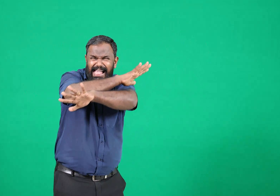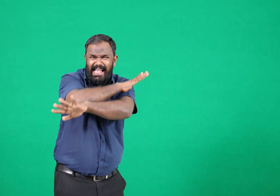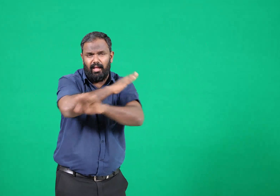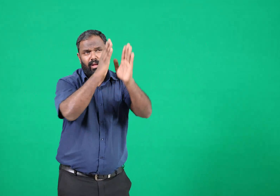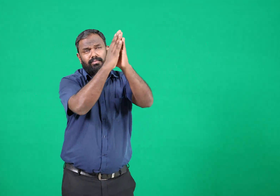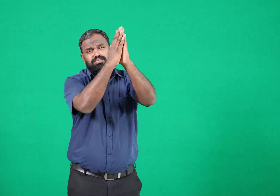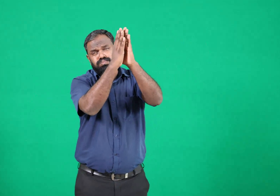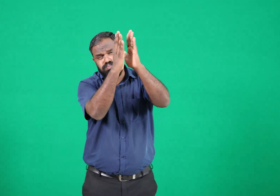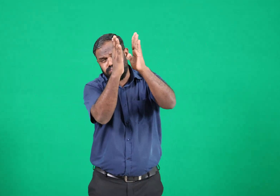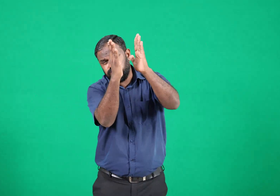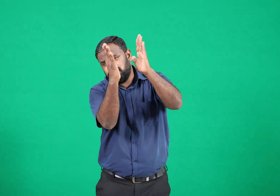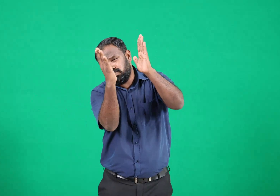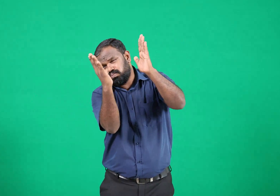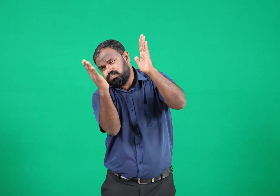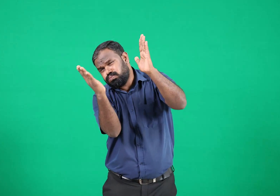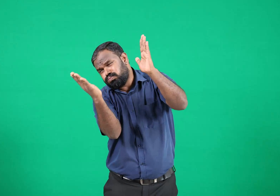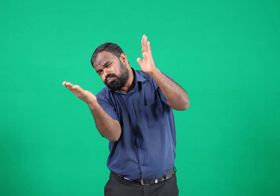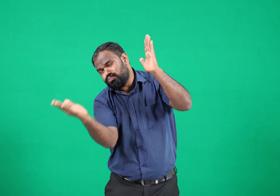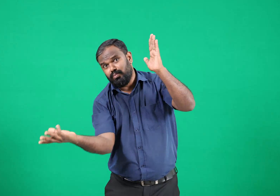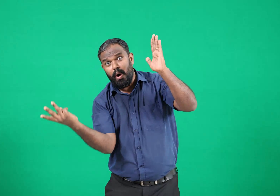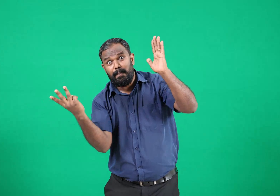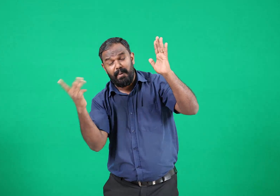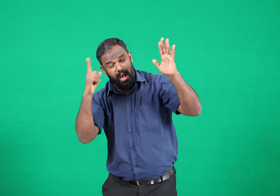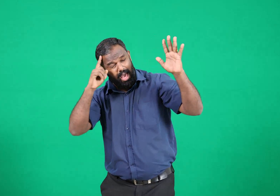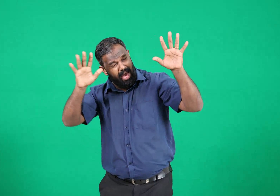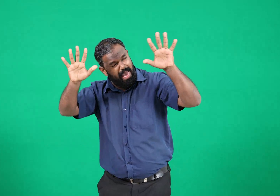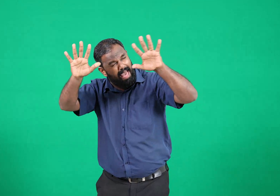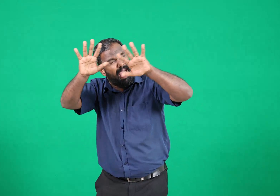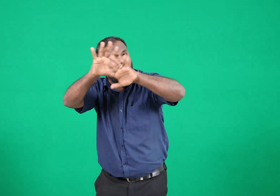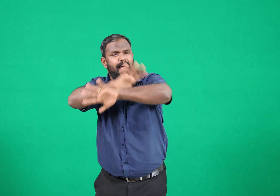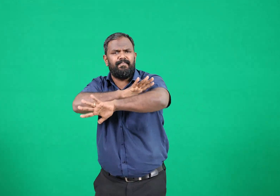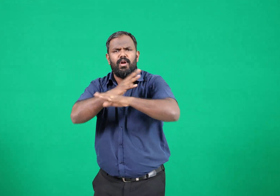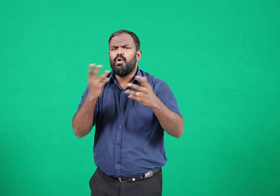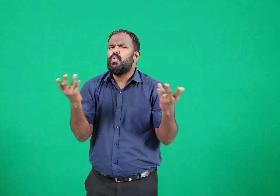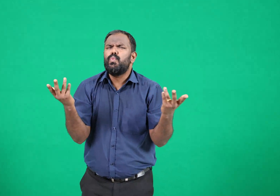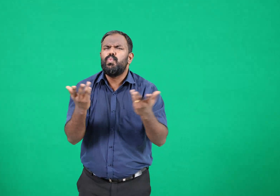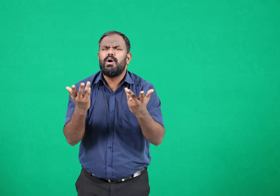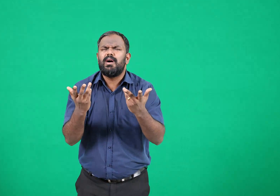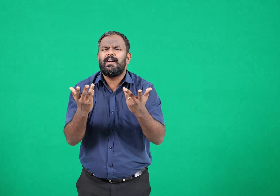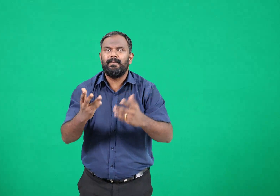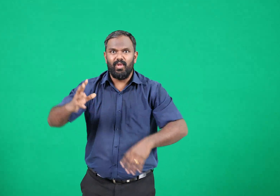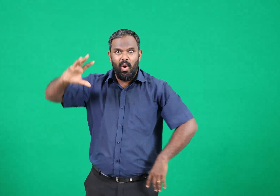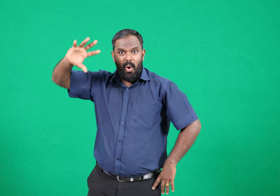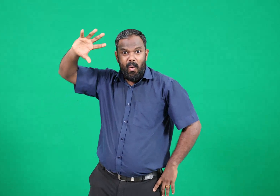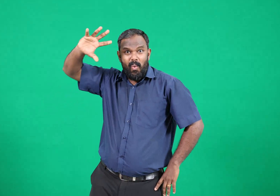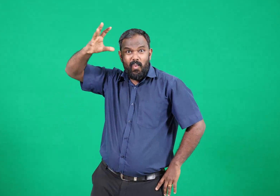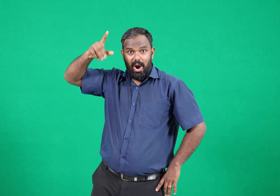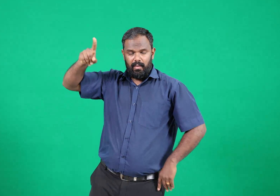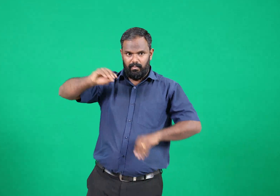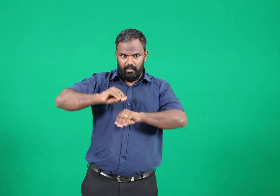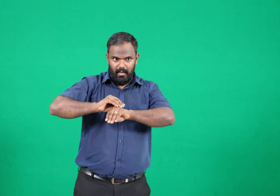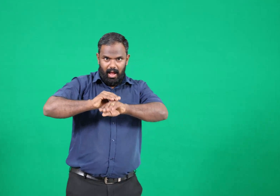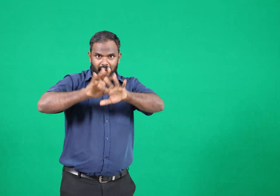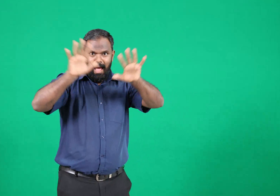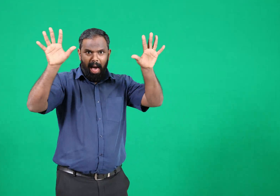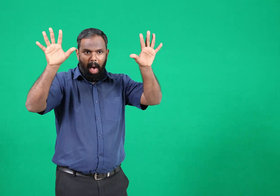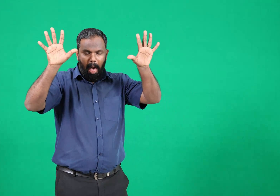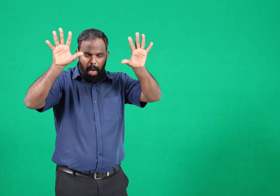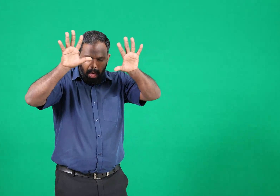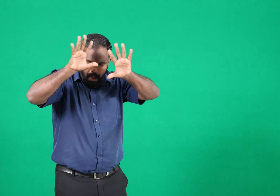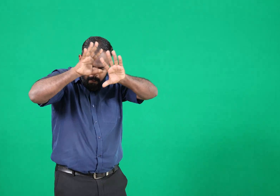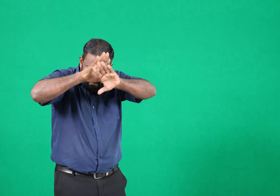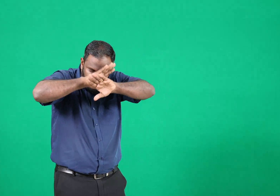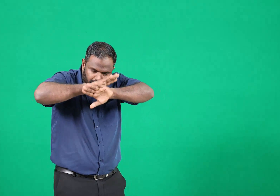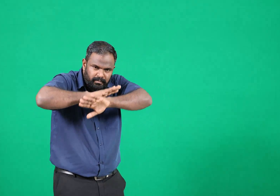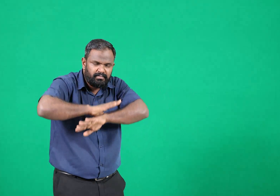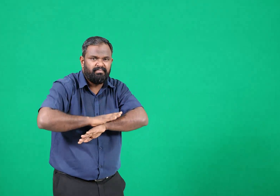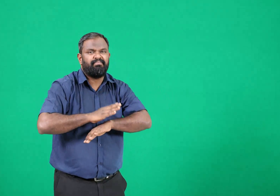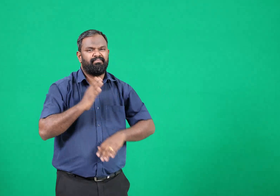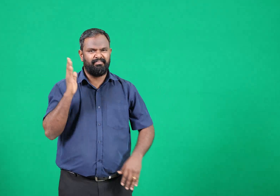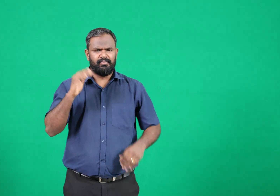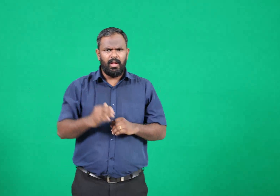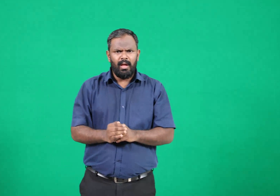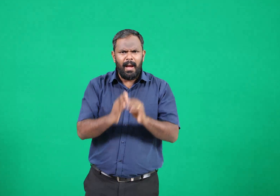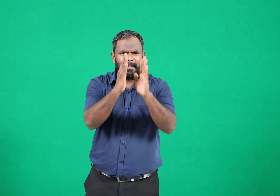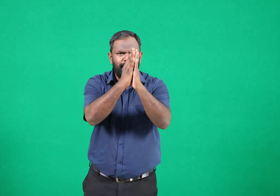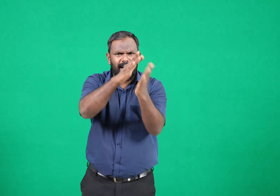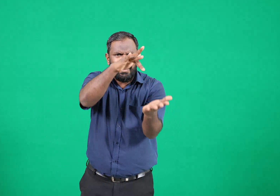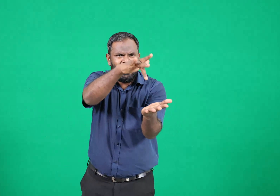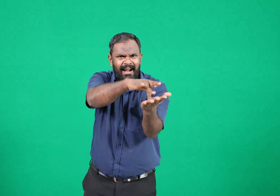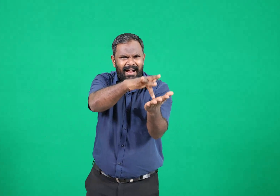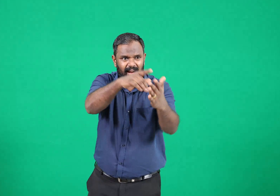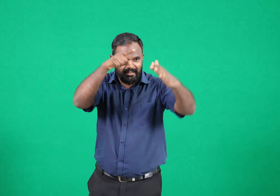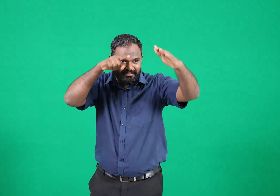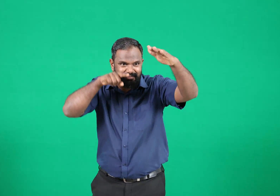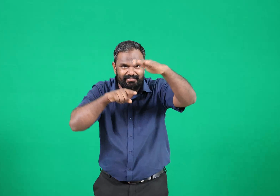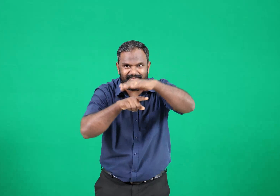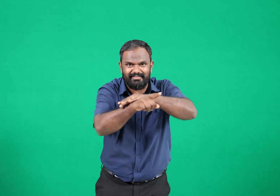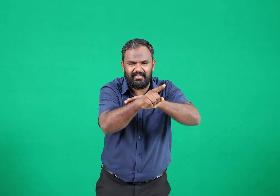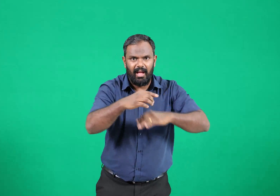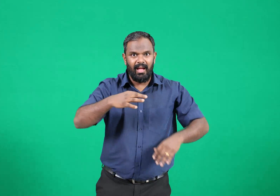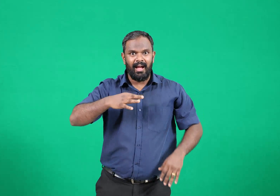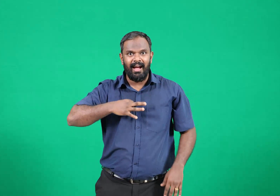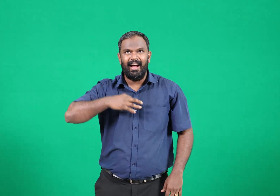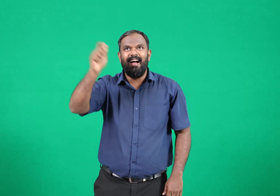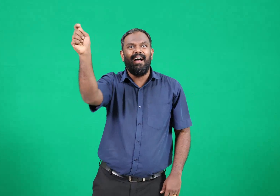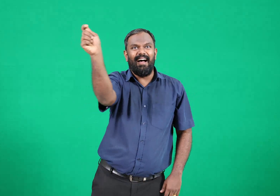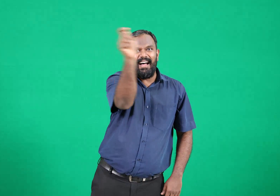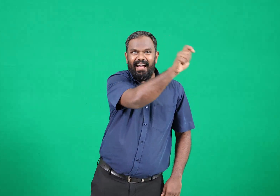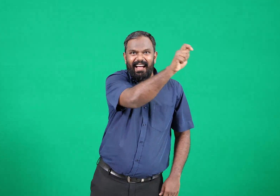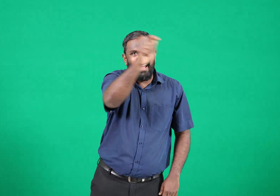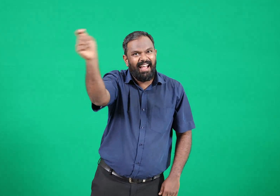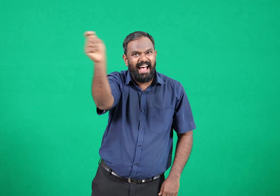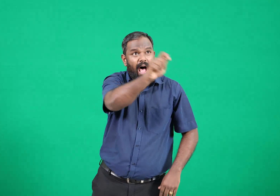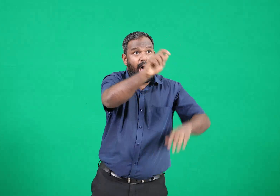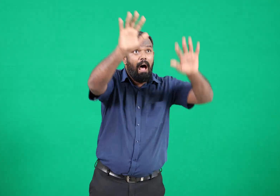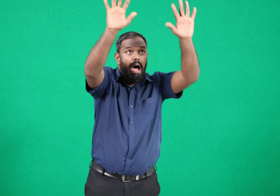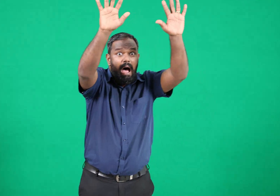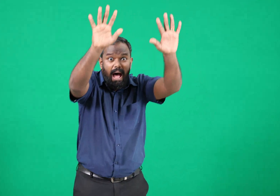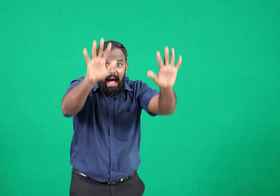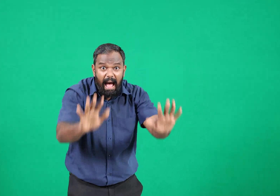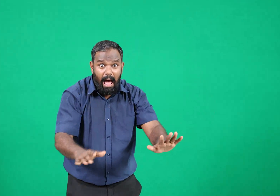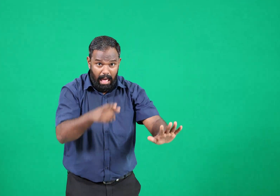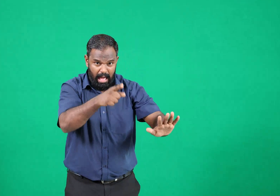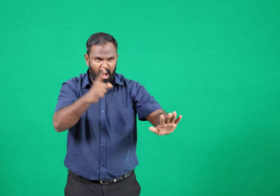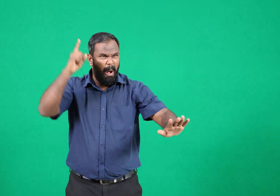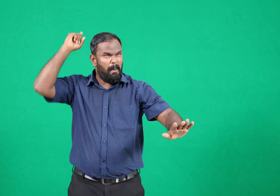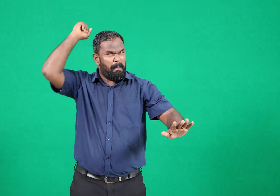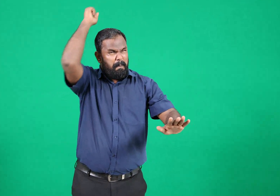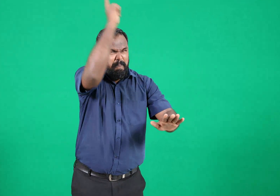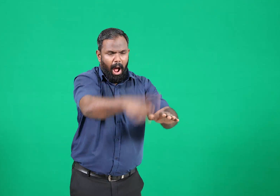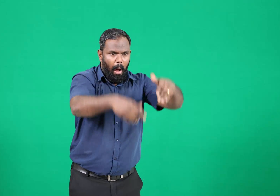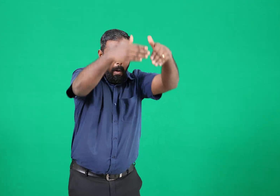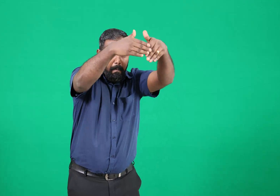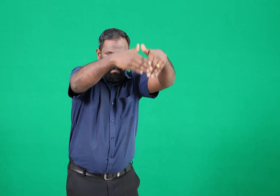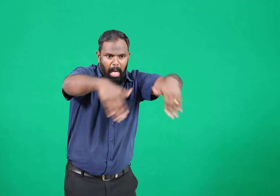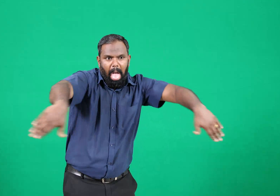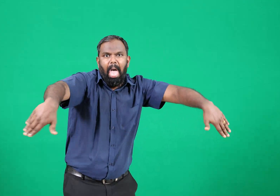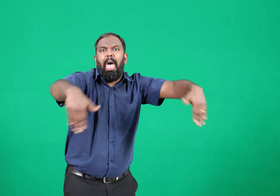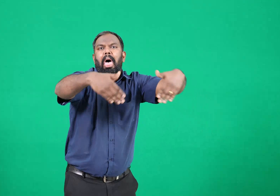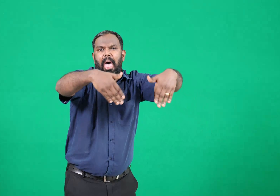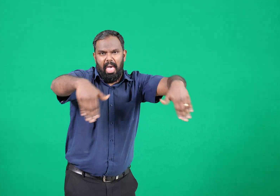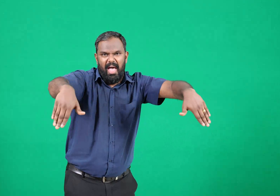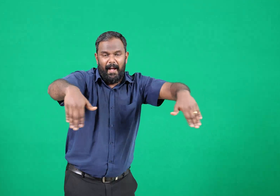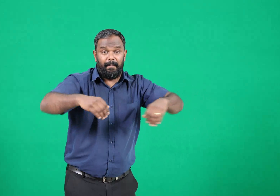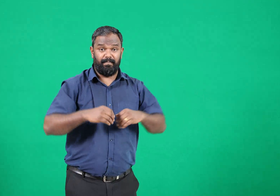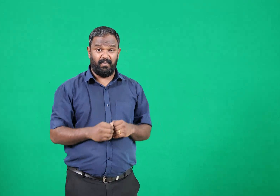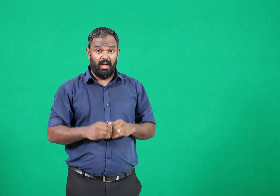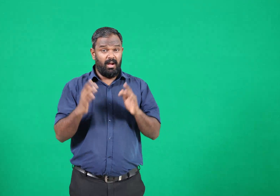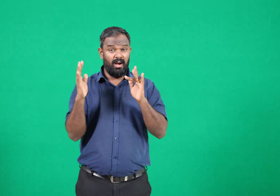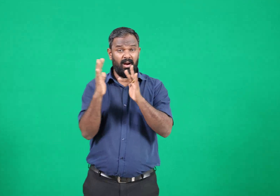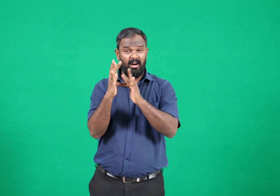The sun was darkened, and the veil of the temple was torn down the middle.